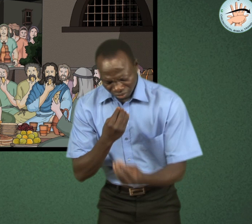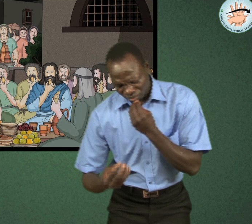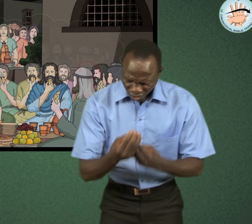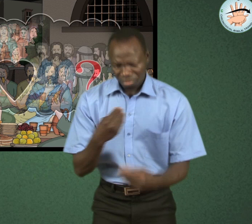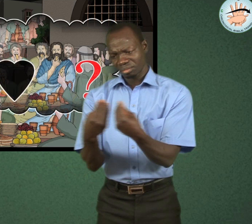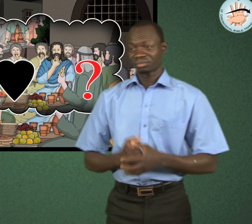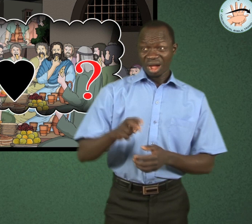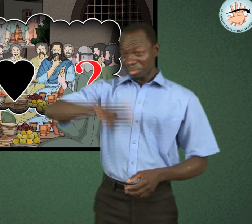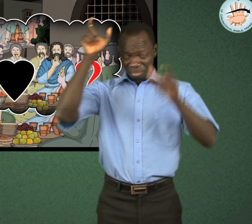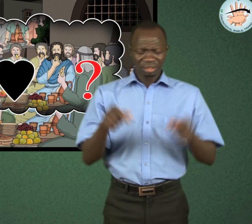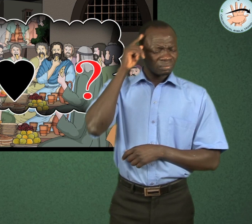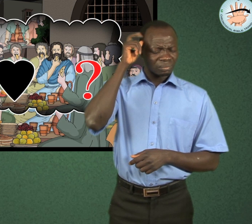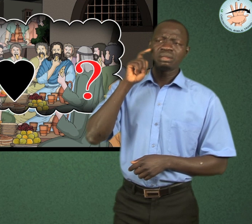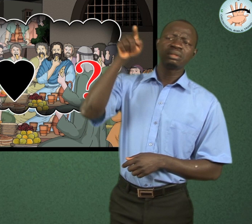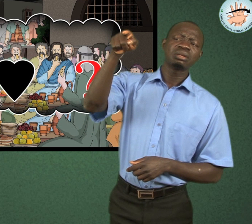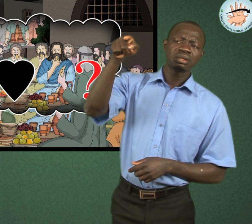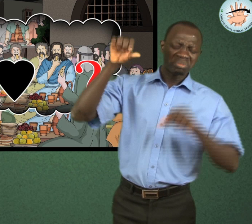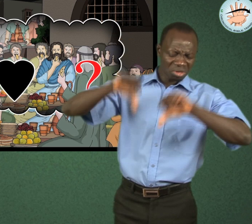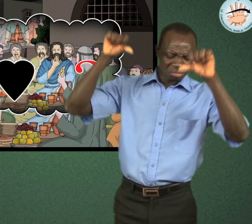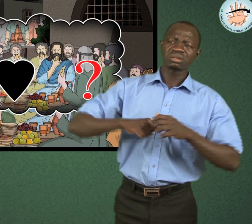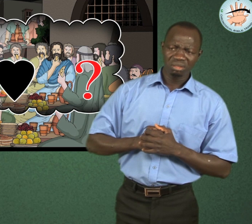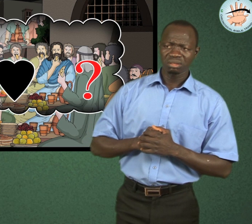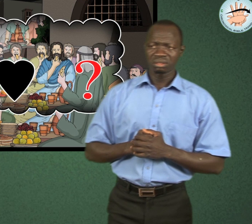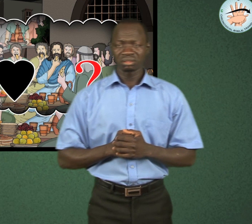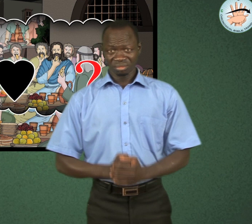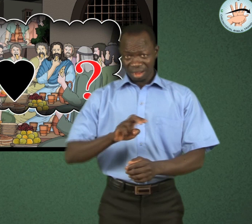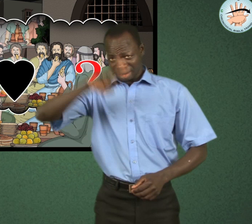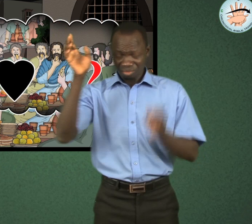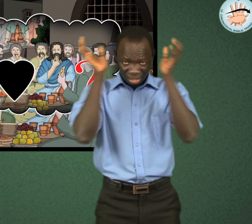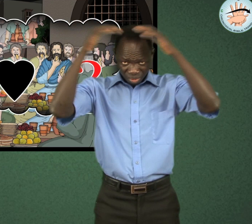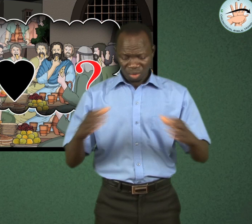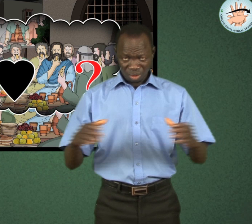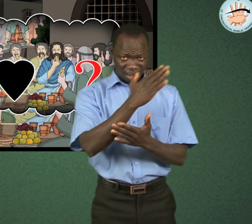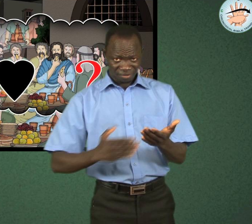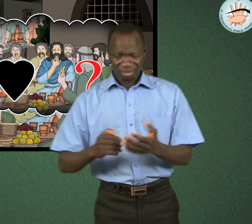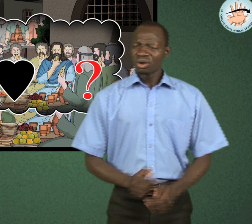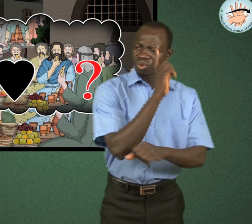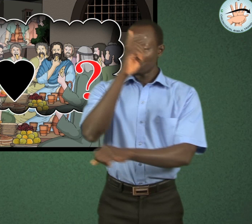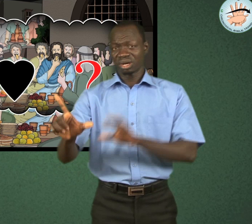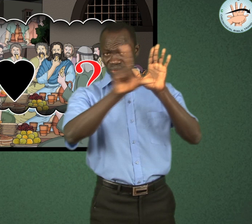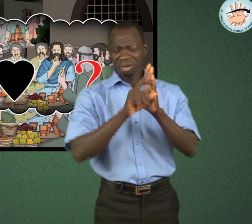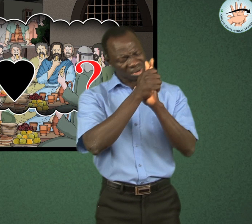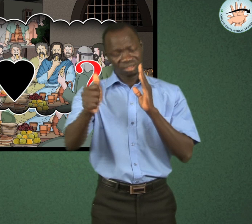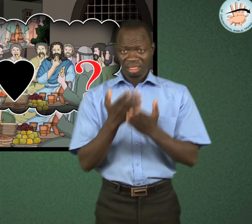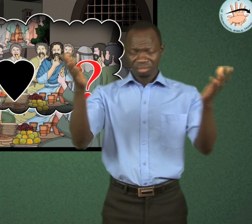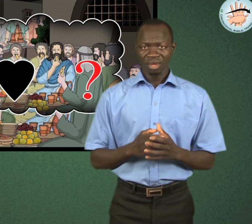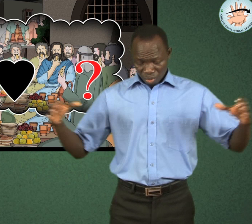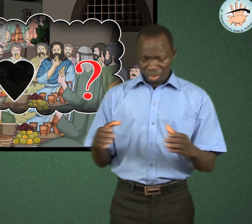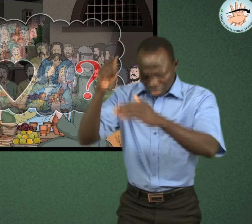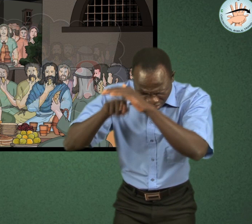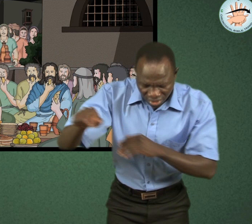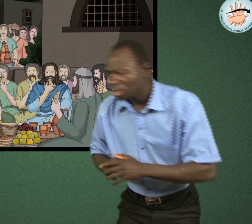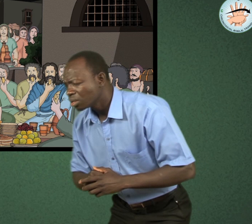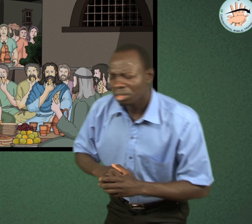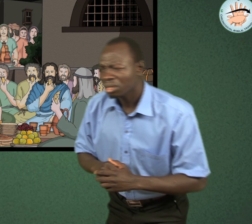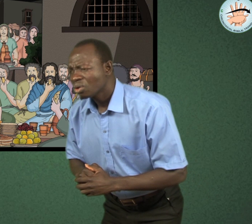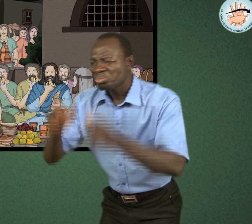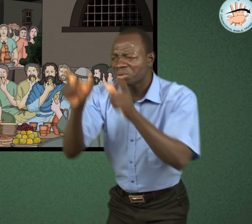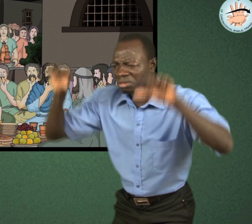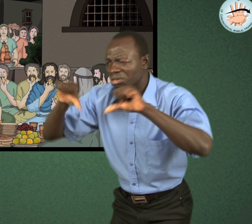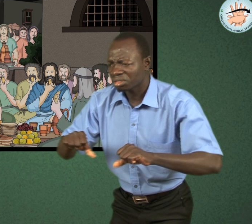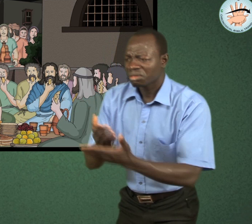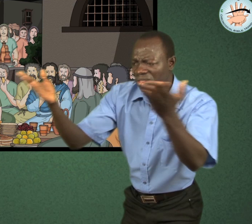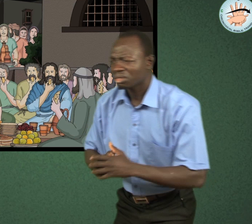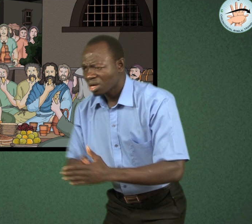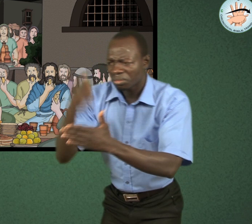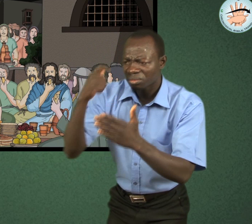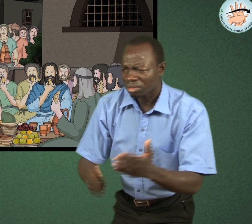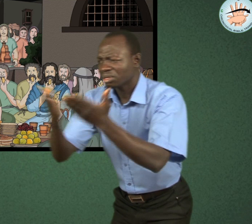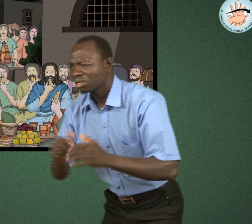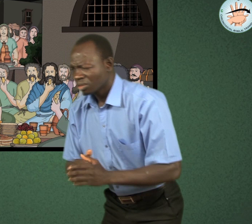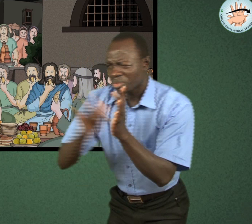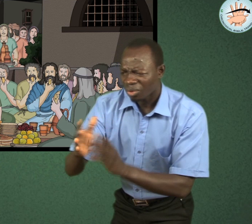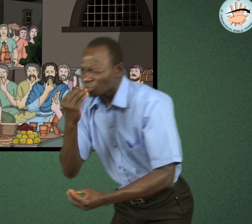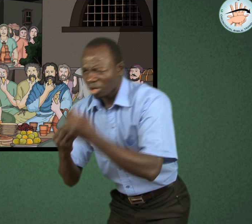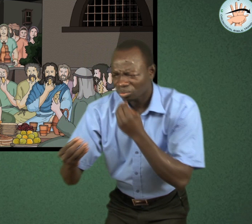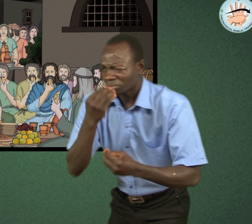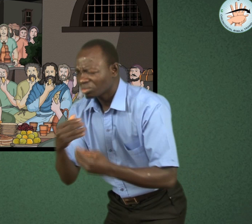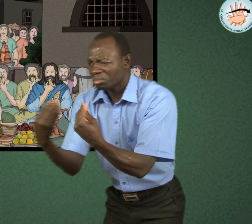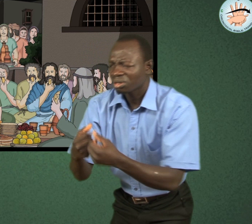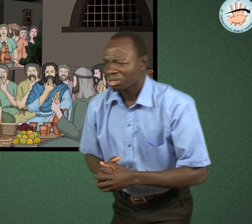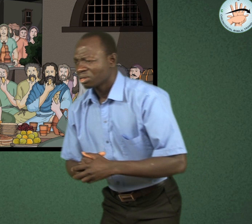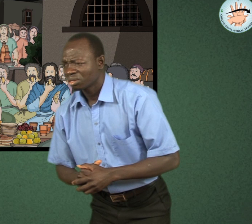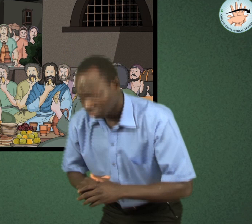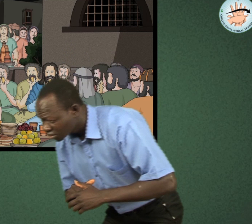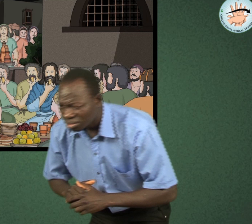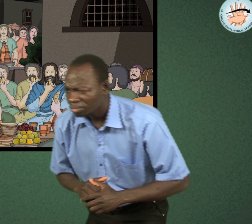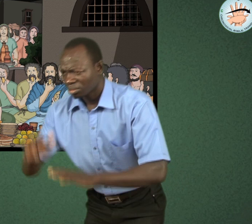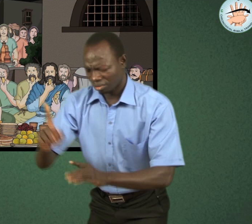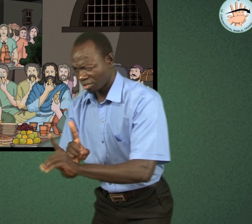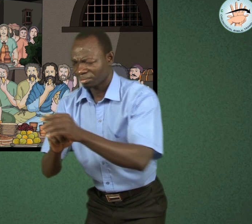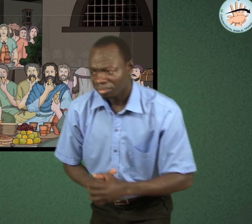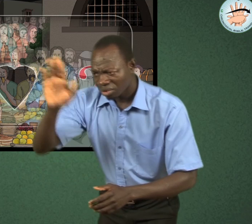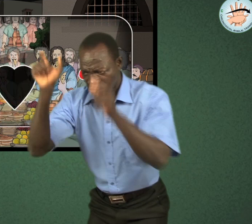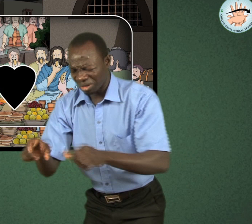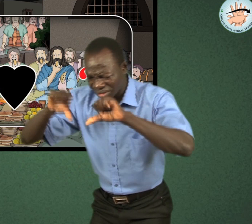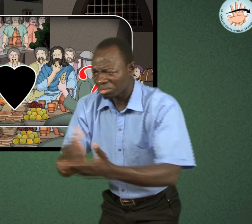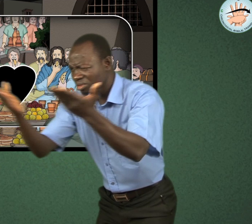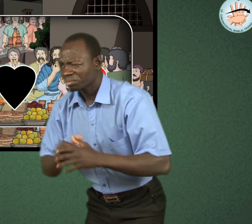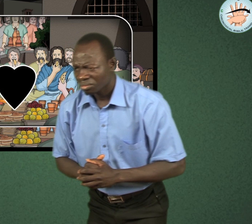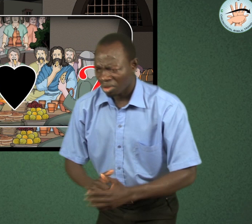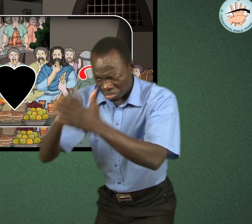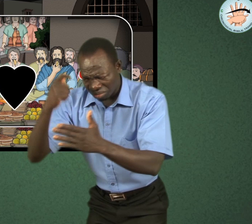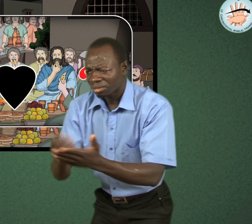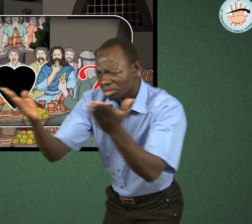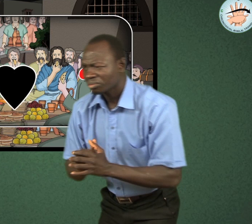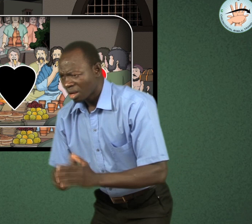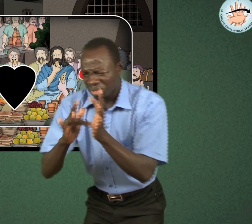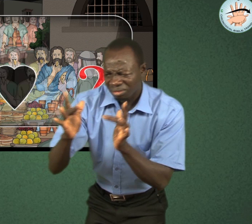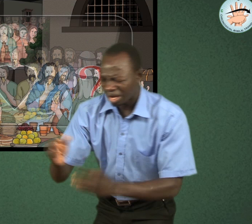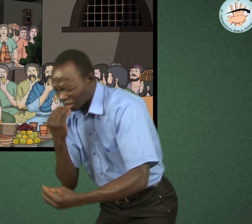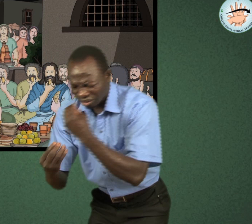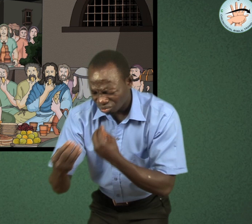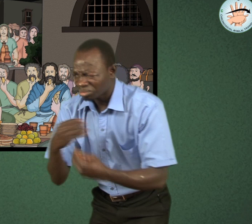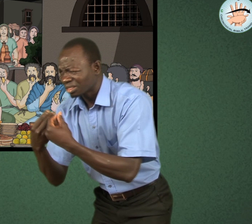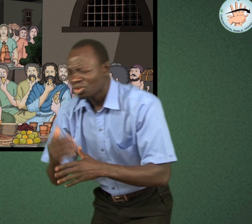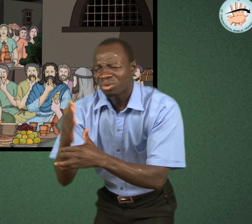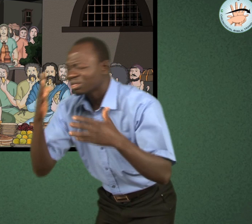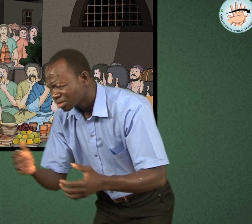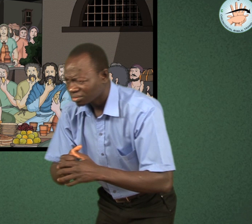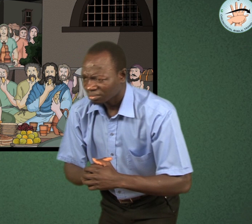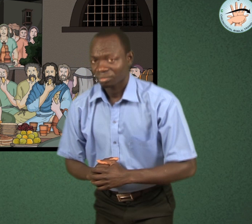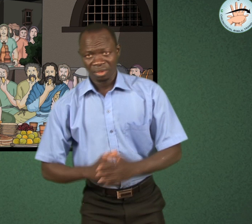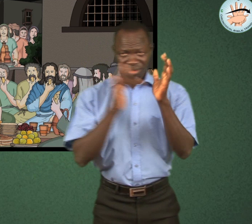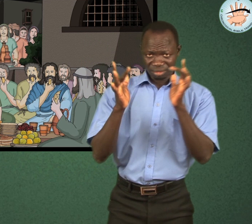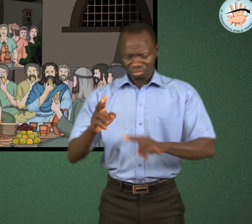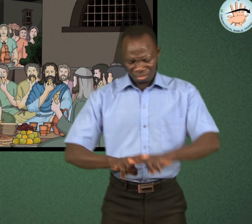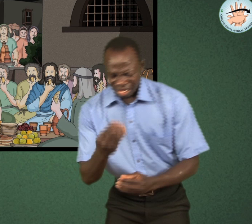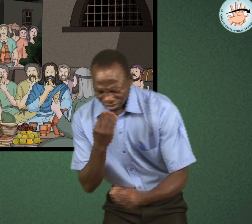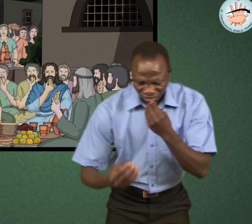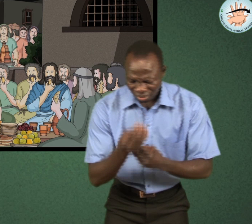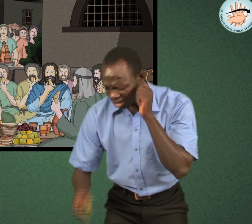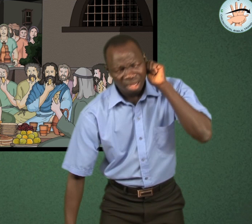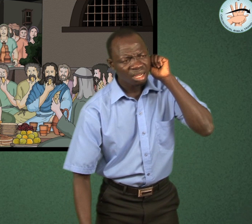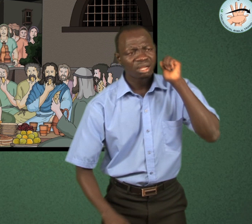When the scribes who were Pharisees saw Jesus eating with these people, they asked His disciples, “Why does He eat with tax collectors and sinners?”